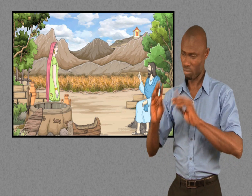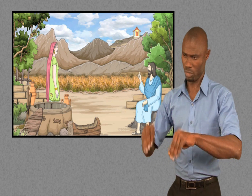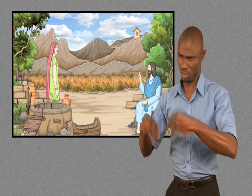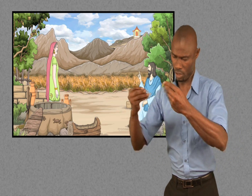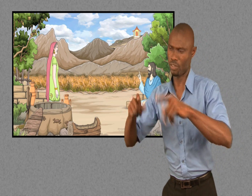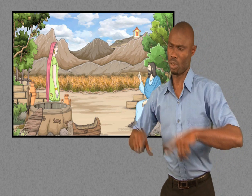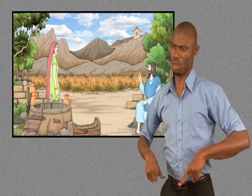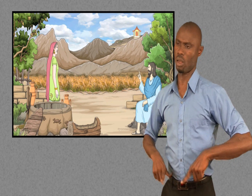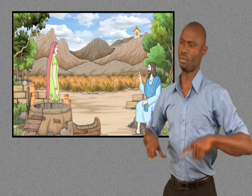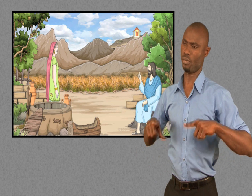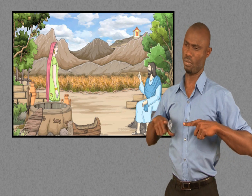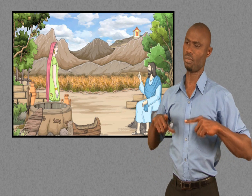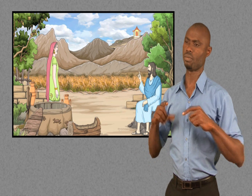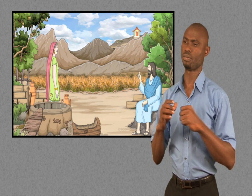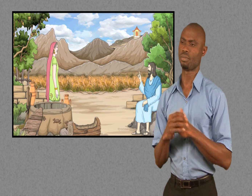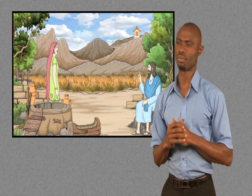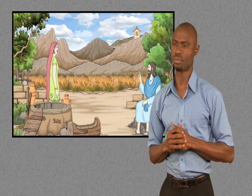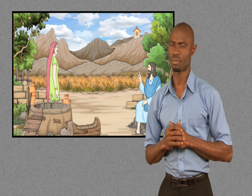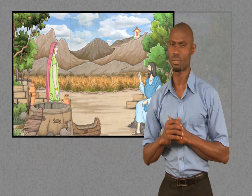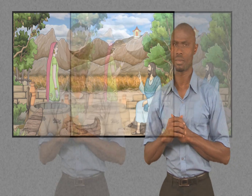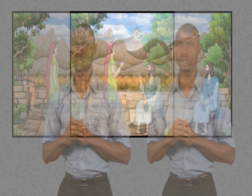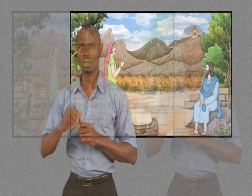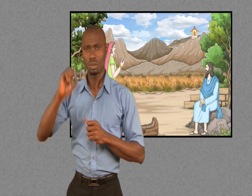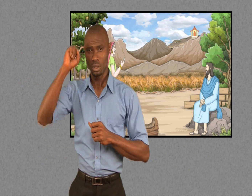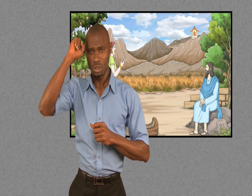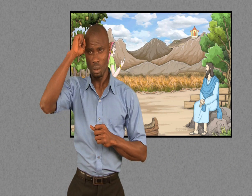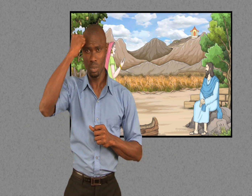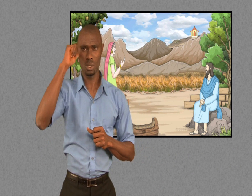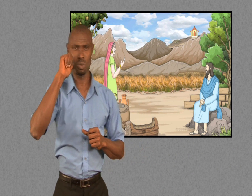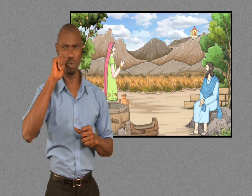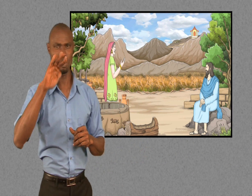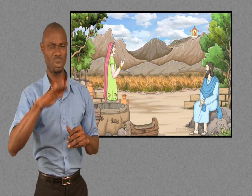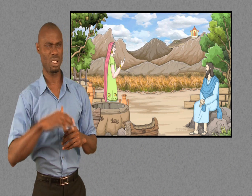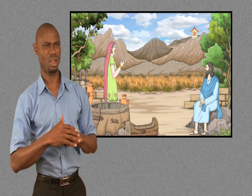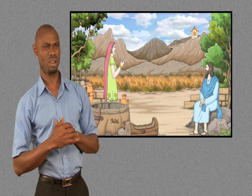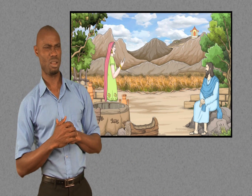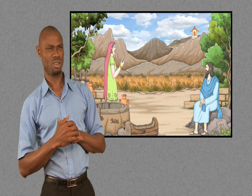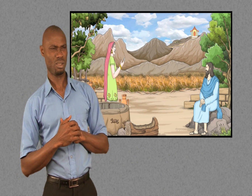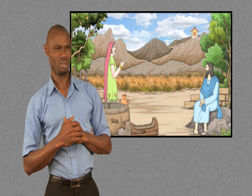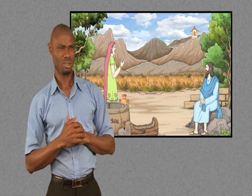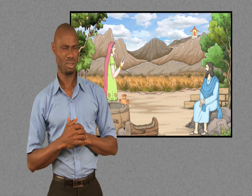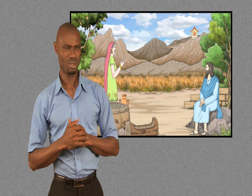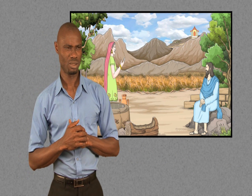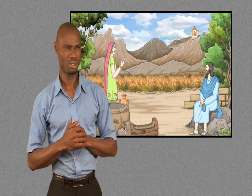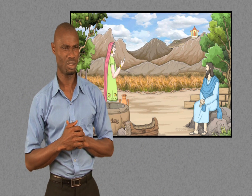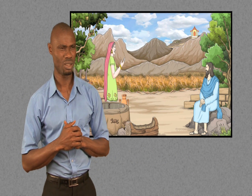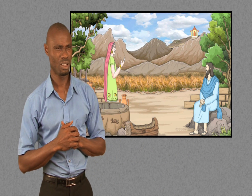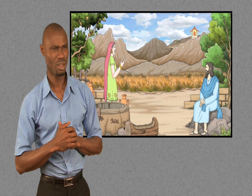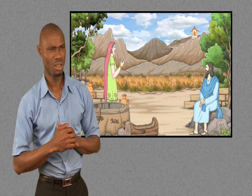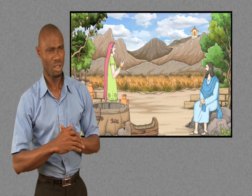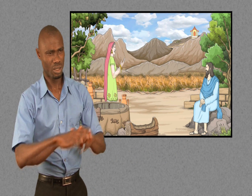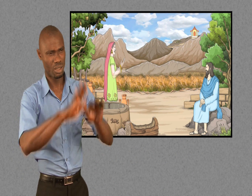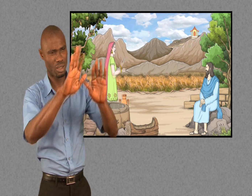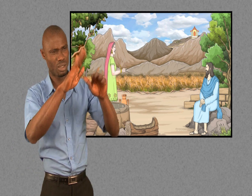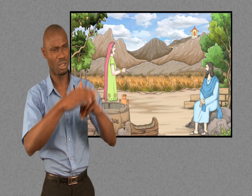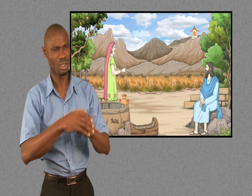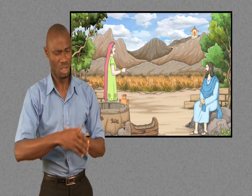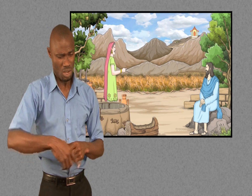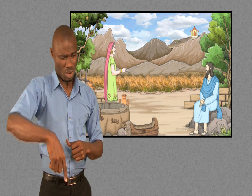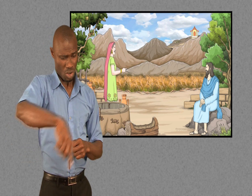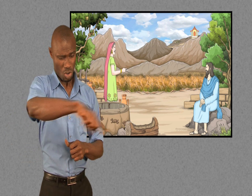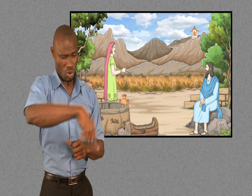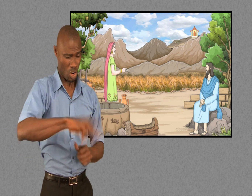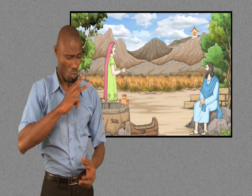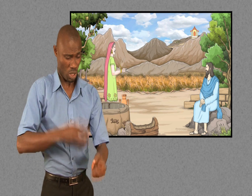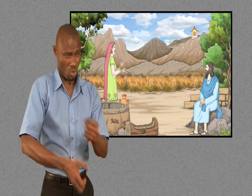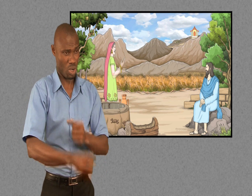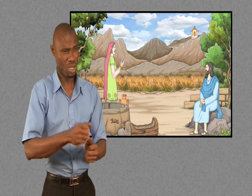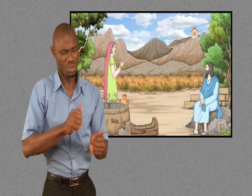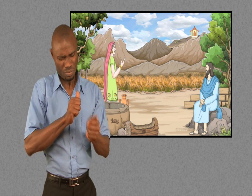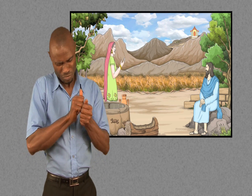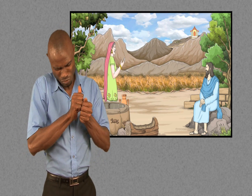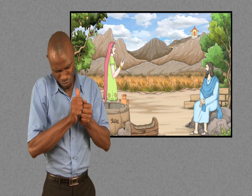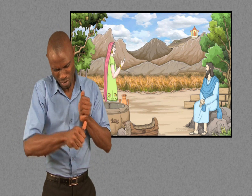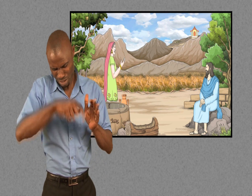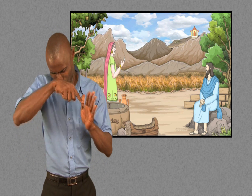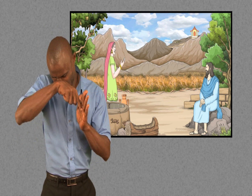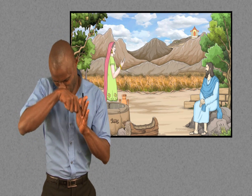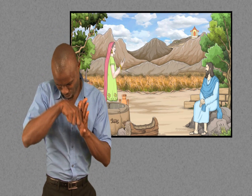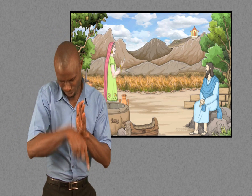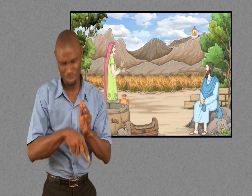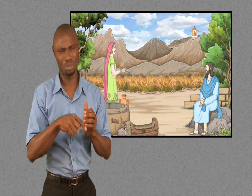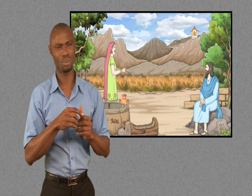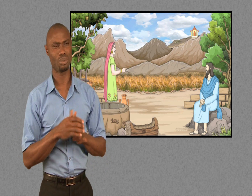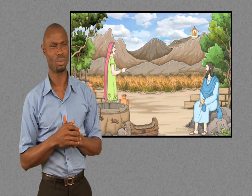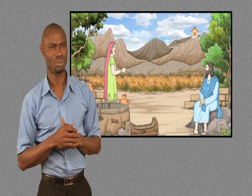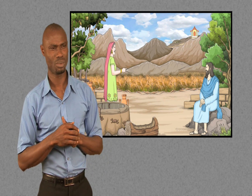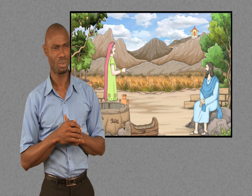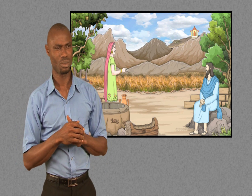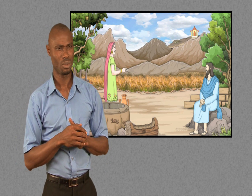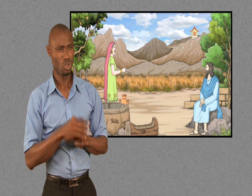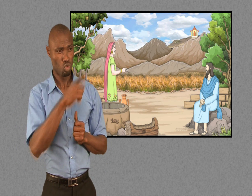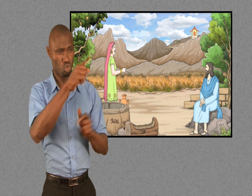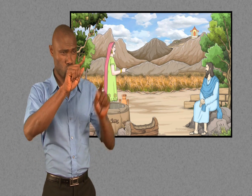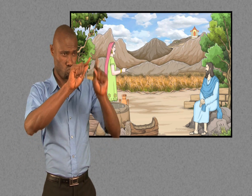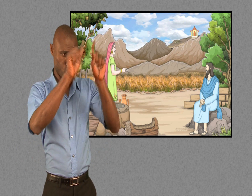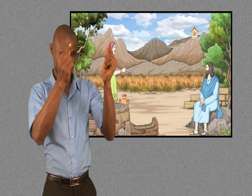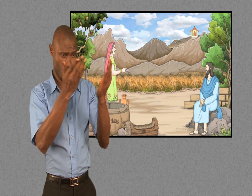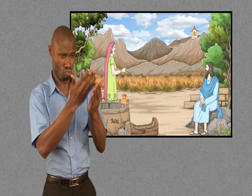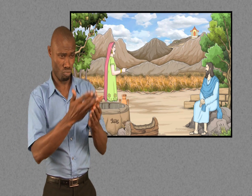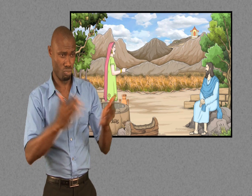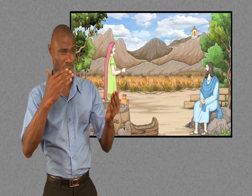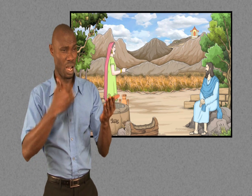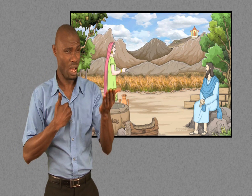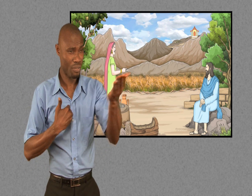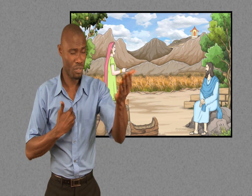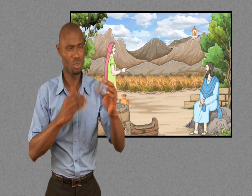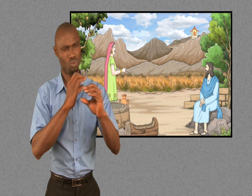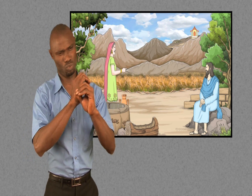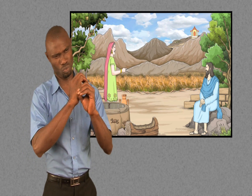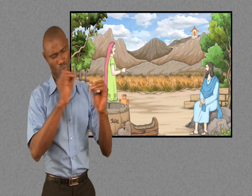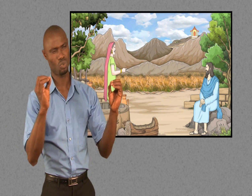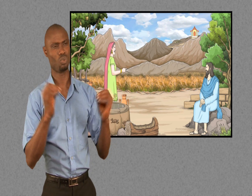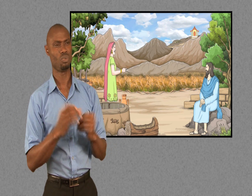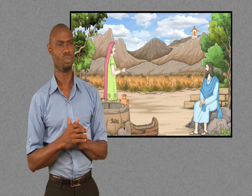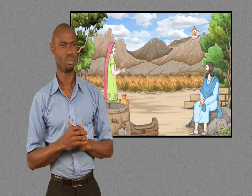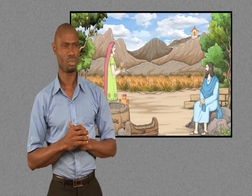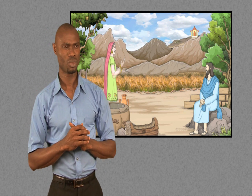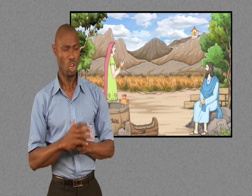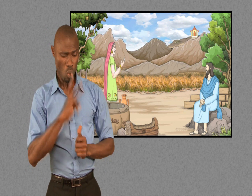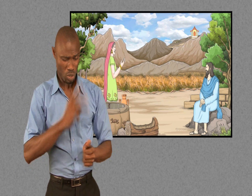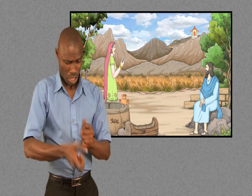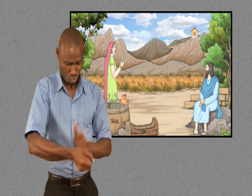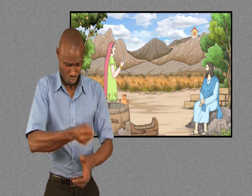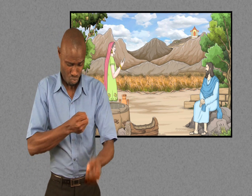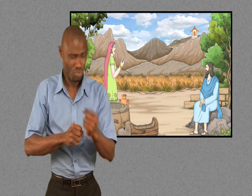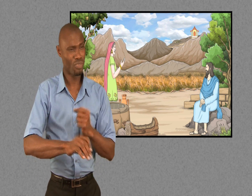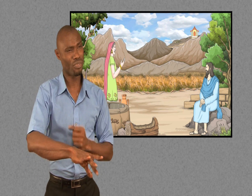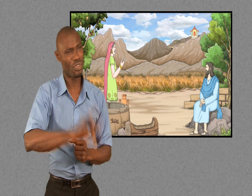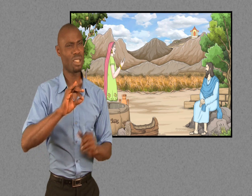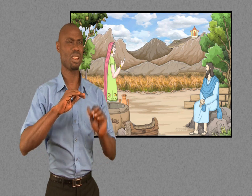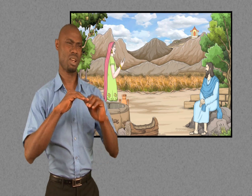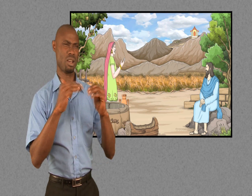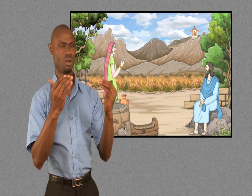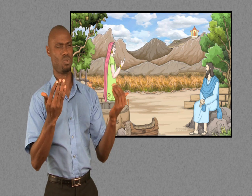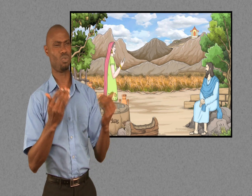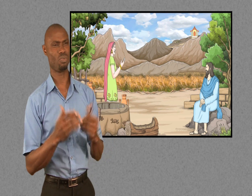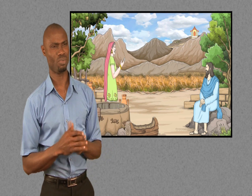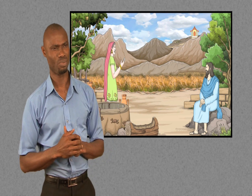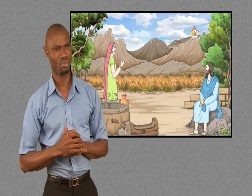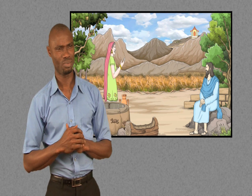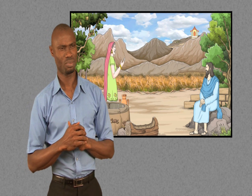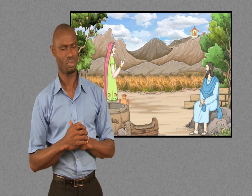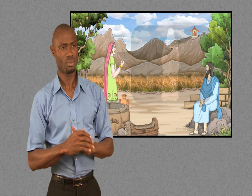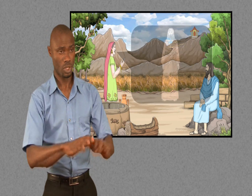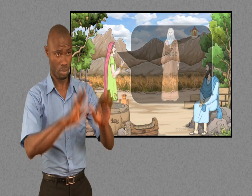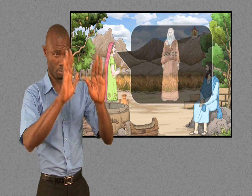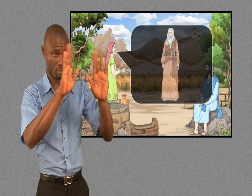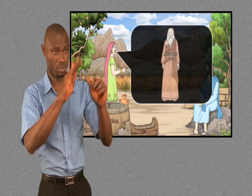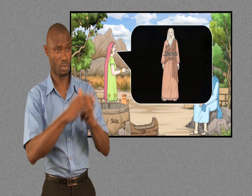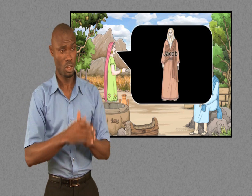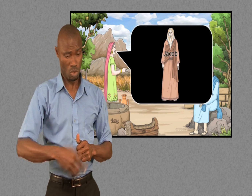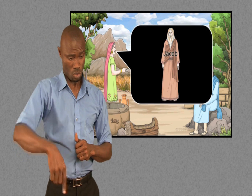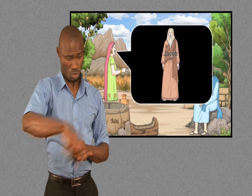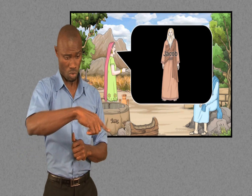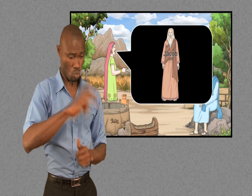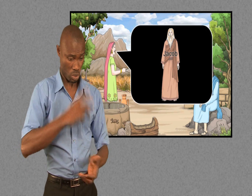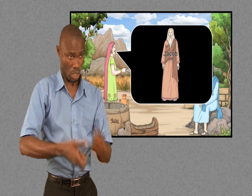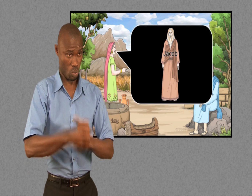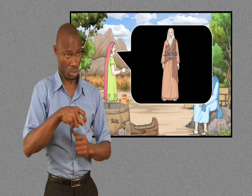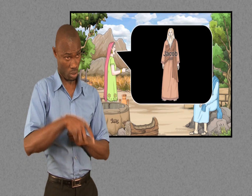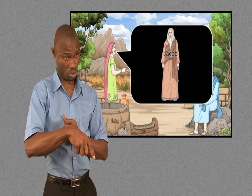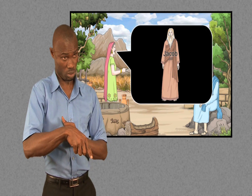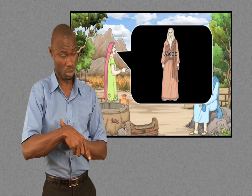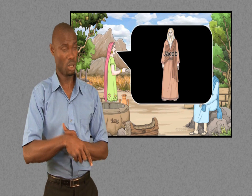“Sir,” the woman replied, “You have nothing to draw with and the well is deep. Where then will You get this living water?